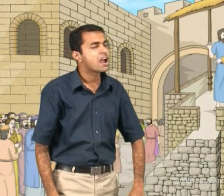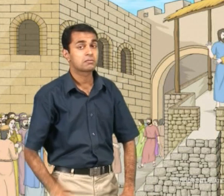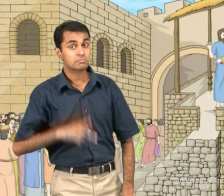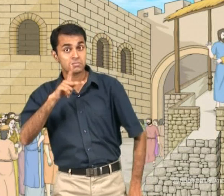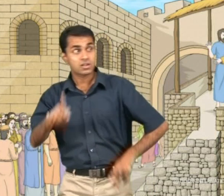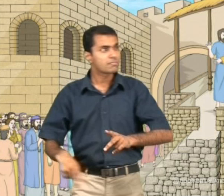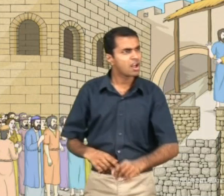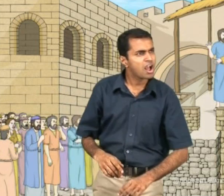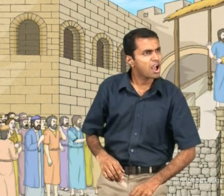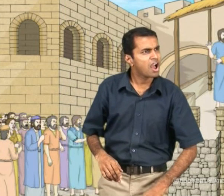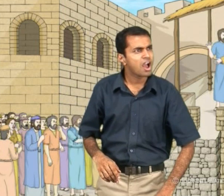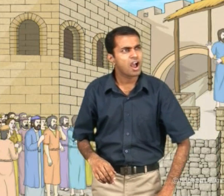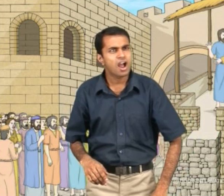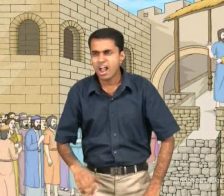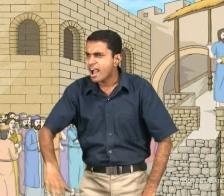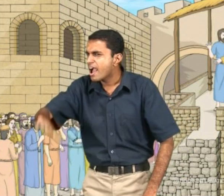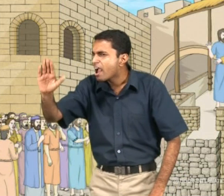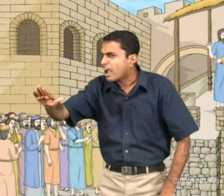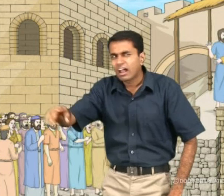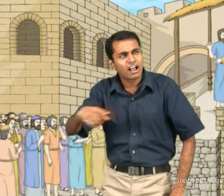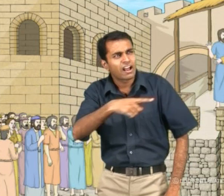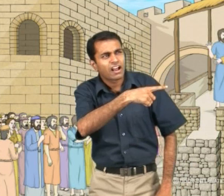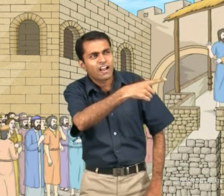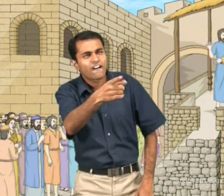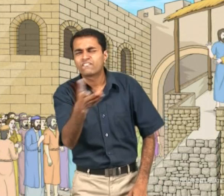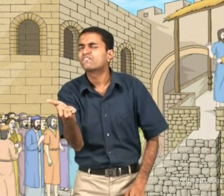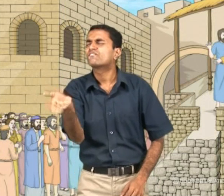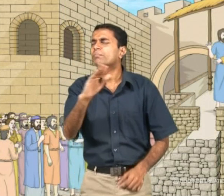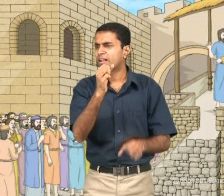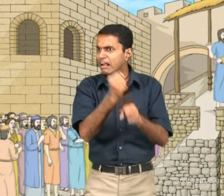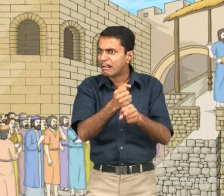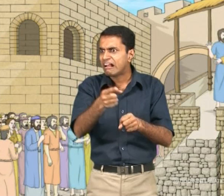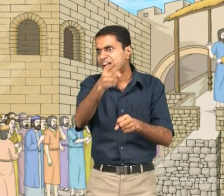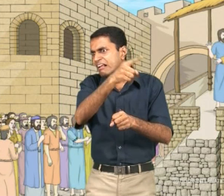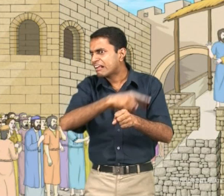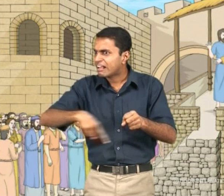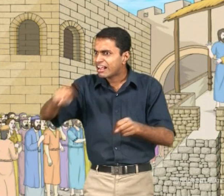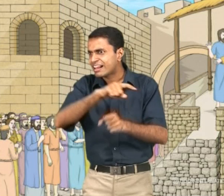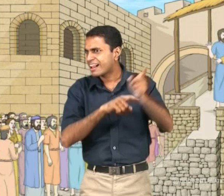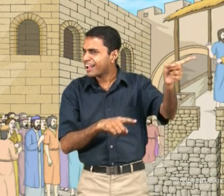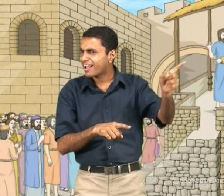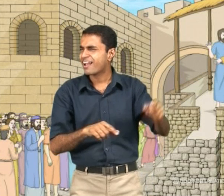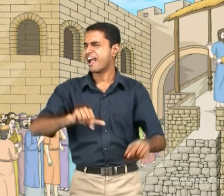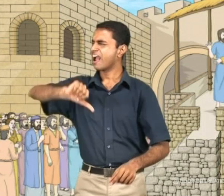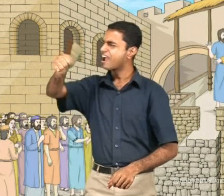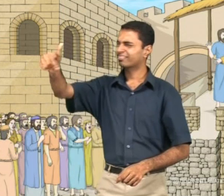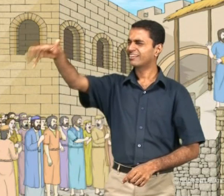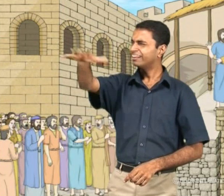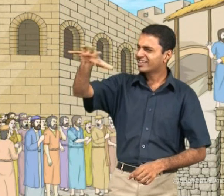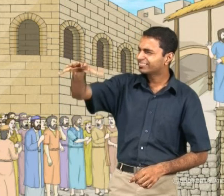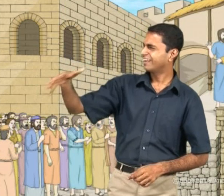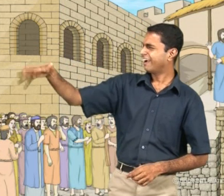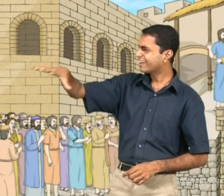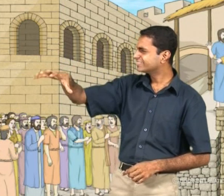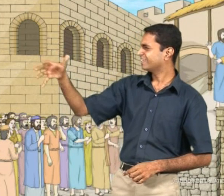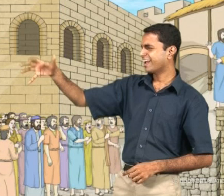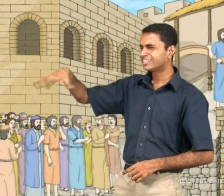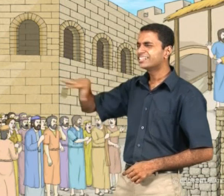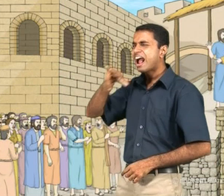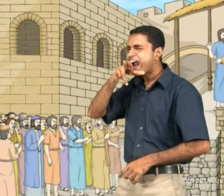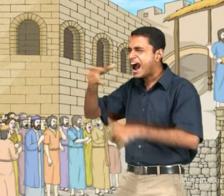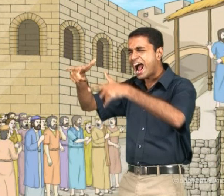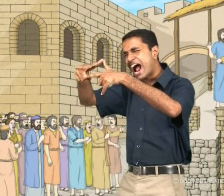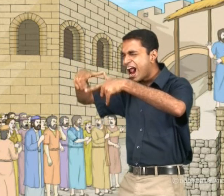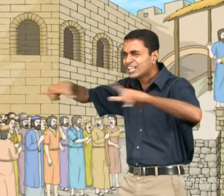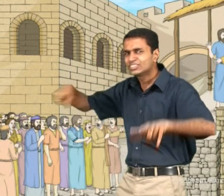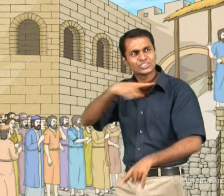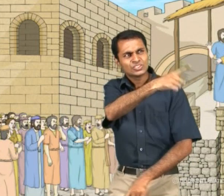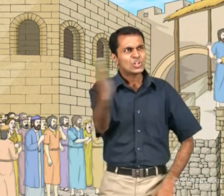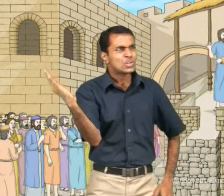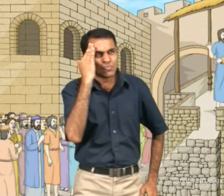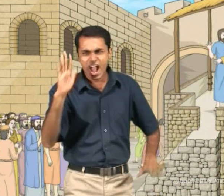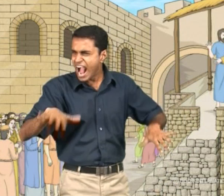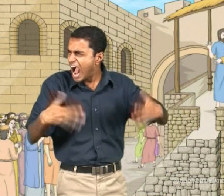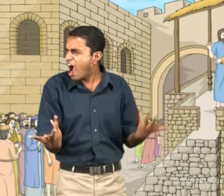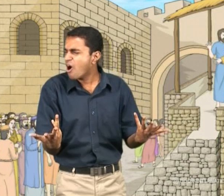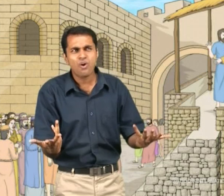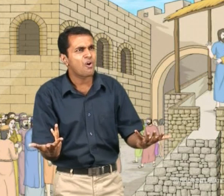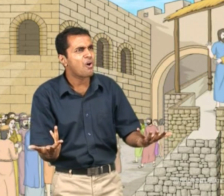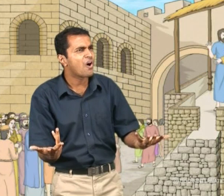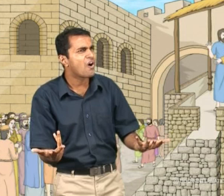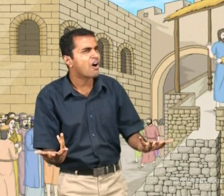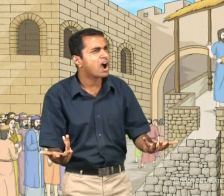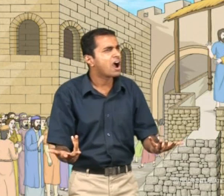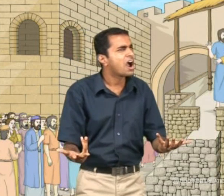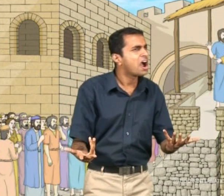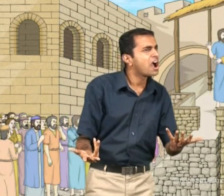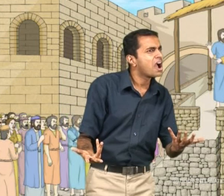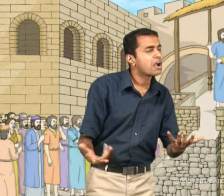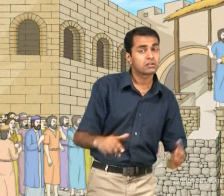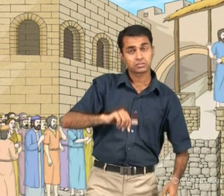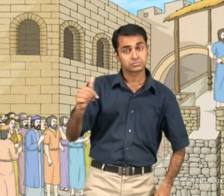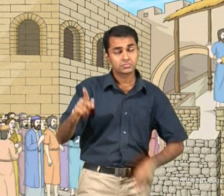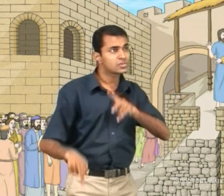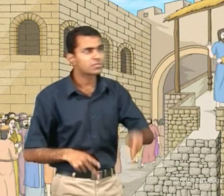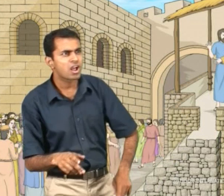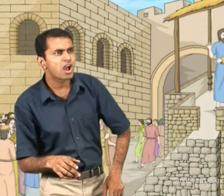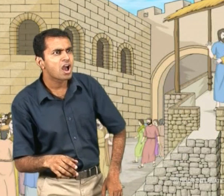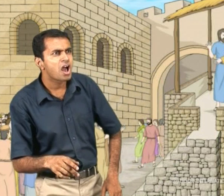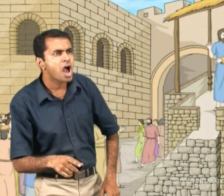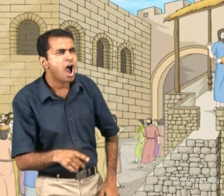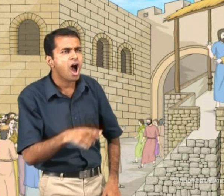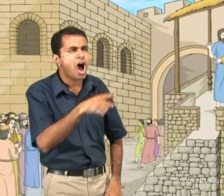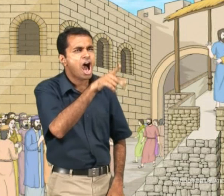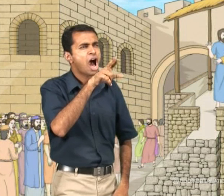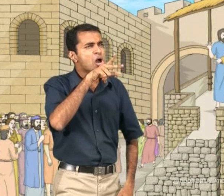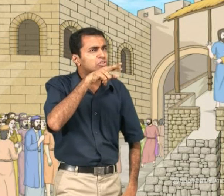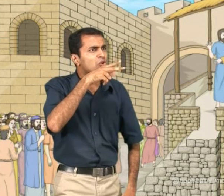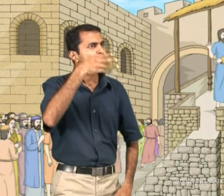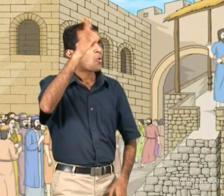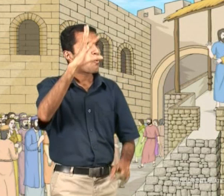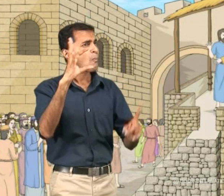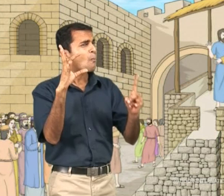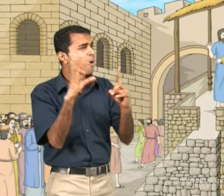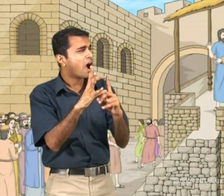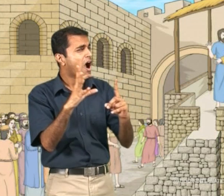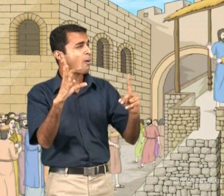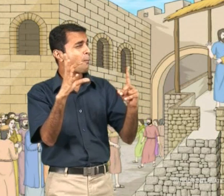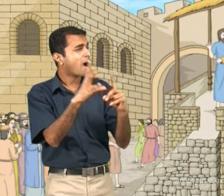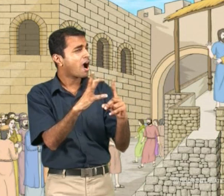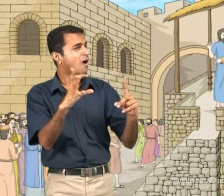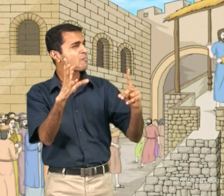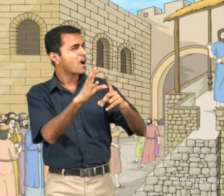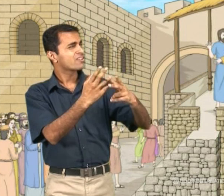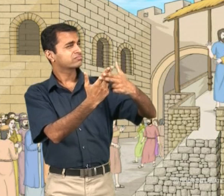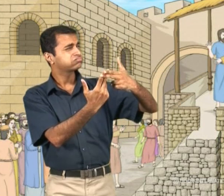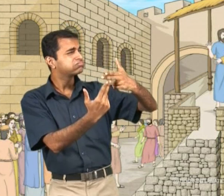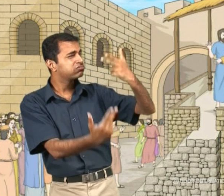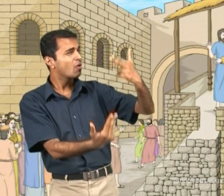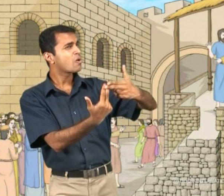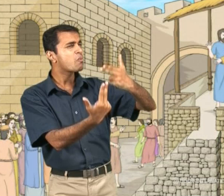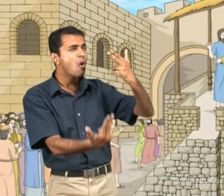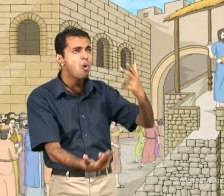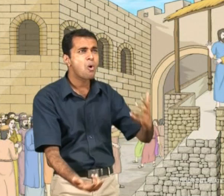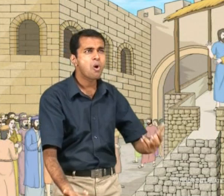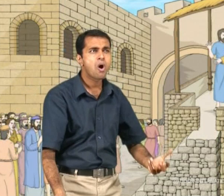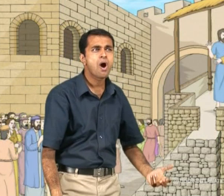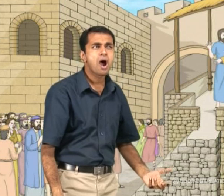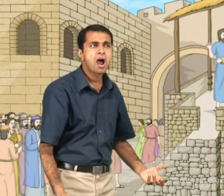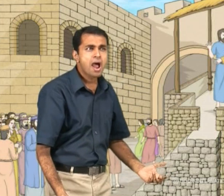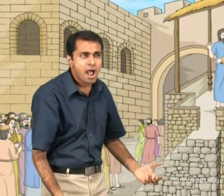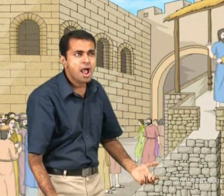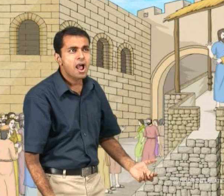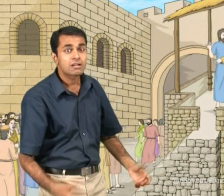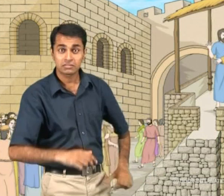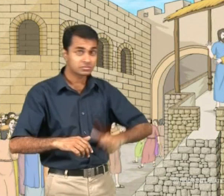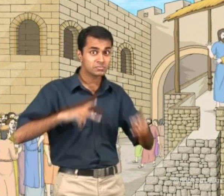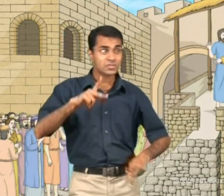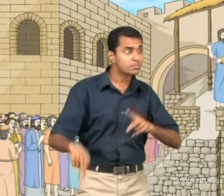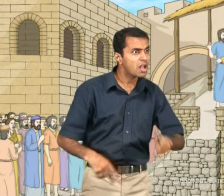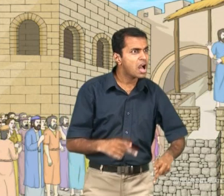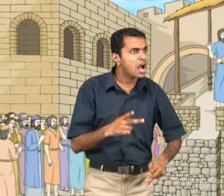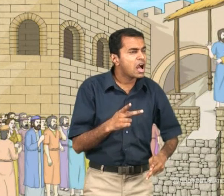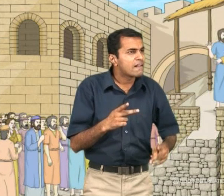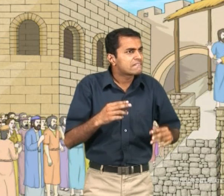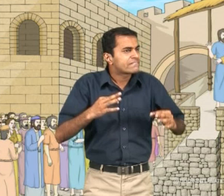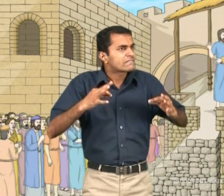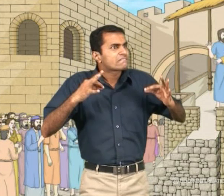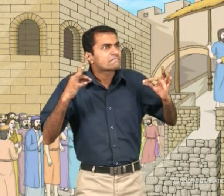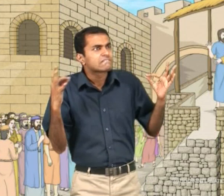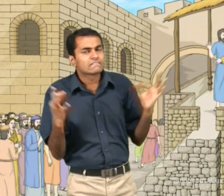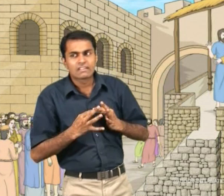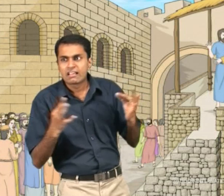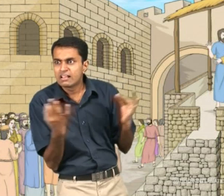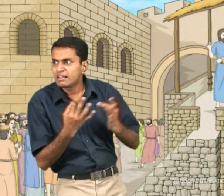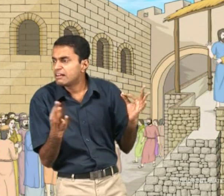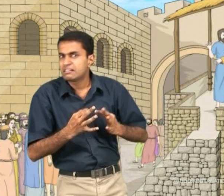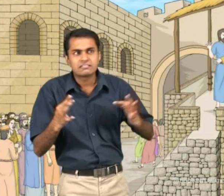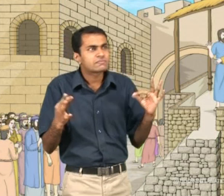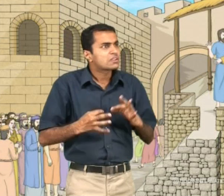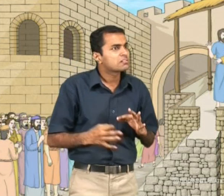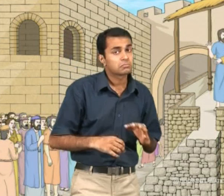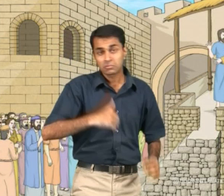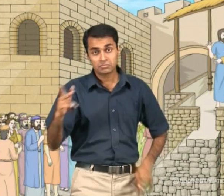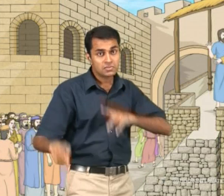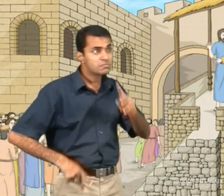residents of Mesopotamia, Judea and Cappadocia, Pontus and Asia, Phrygia and Pamphylia, Egypt and the parts of Libya near Cyrene; visitors from Rome, both Jews and converts to Judaism;